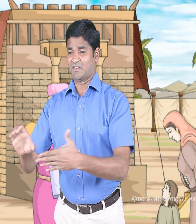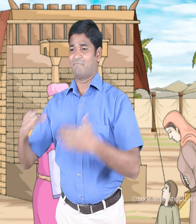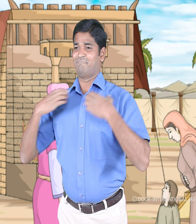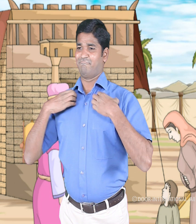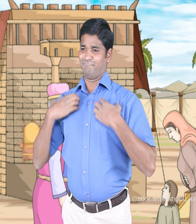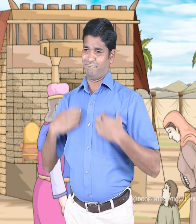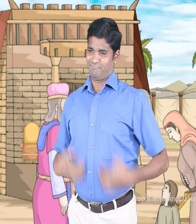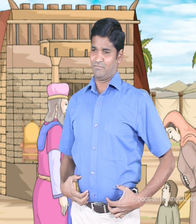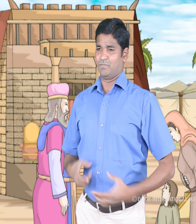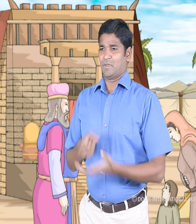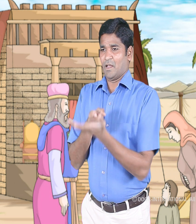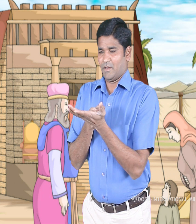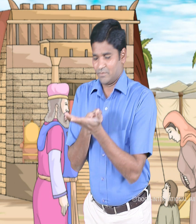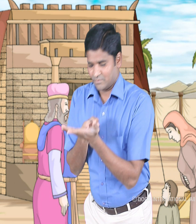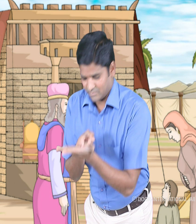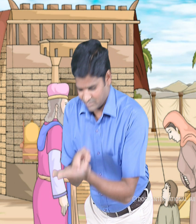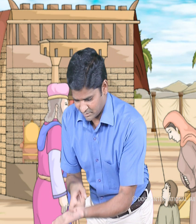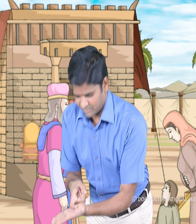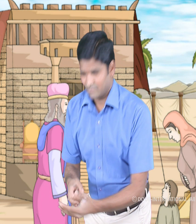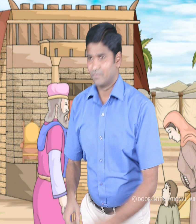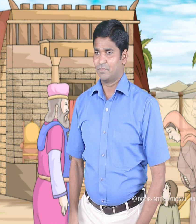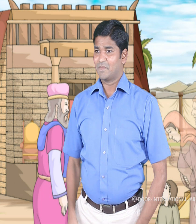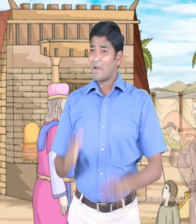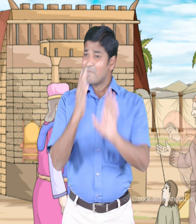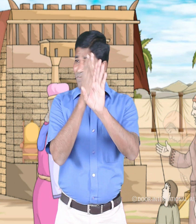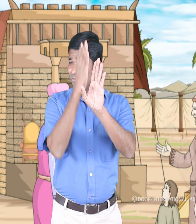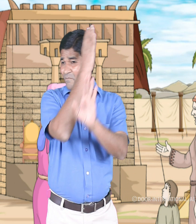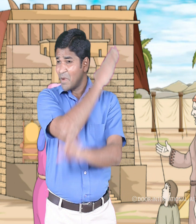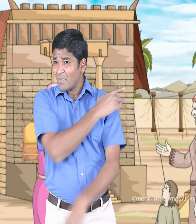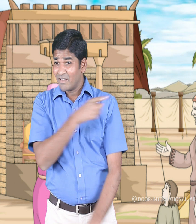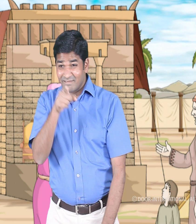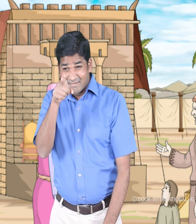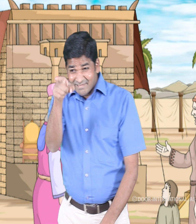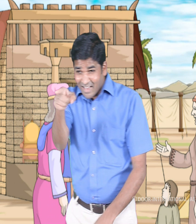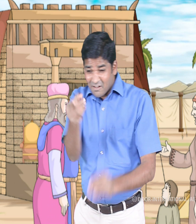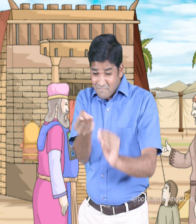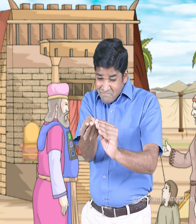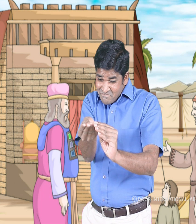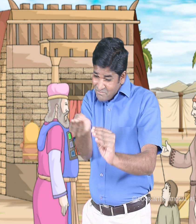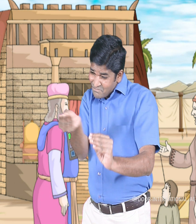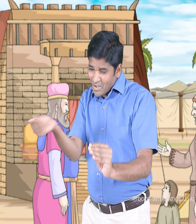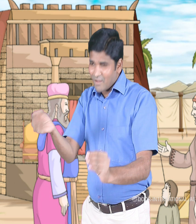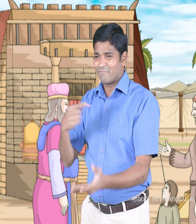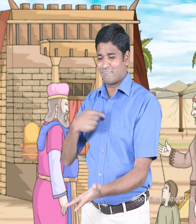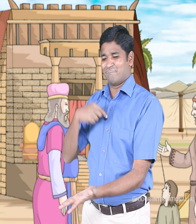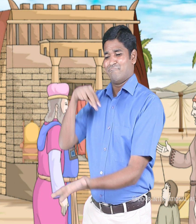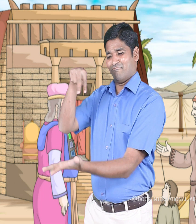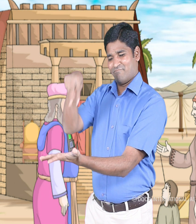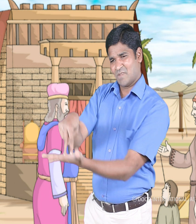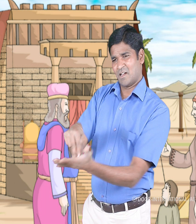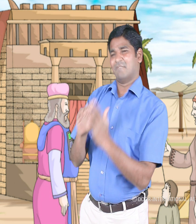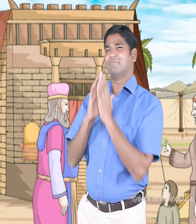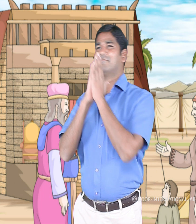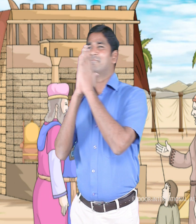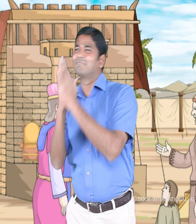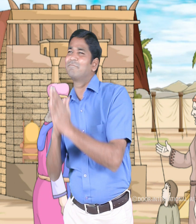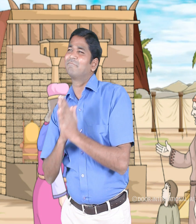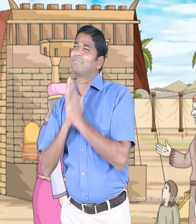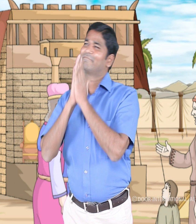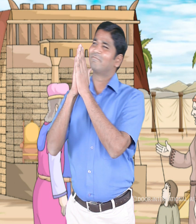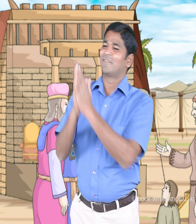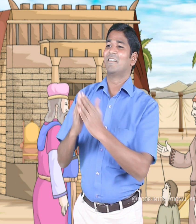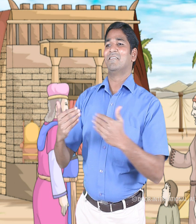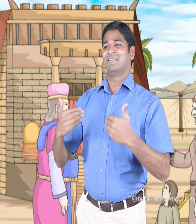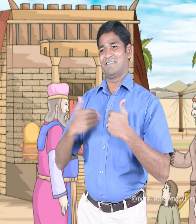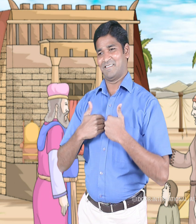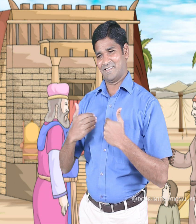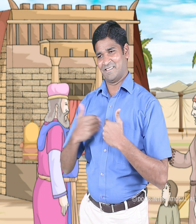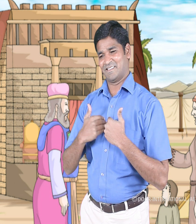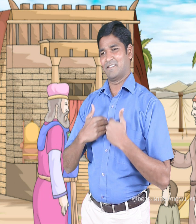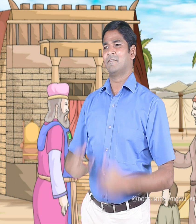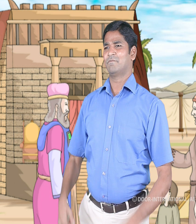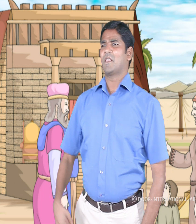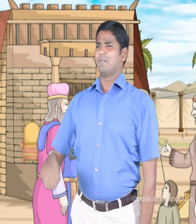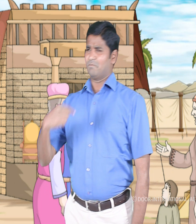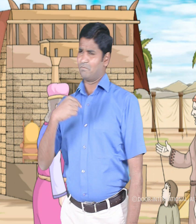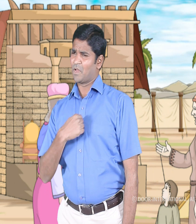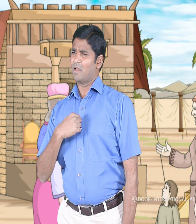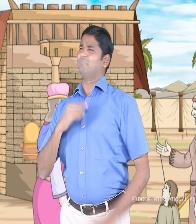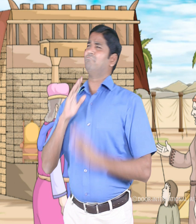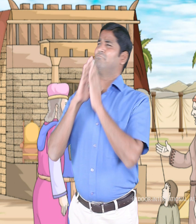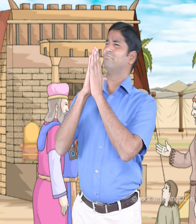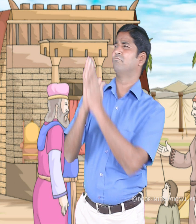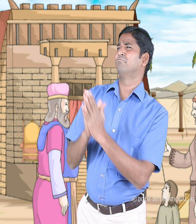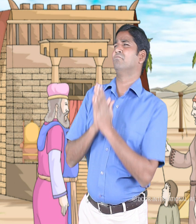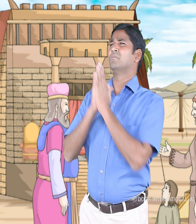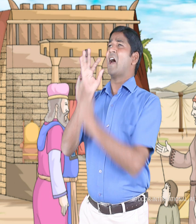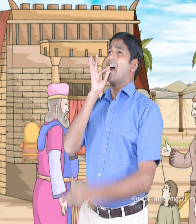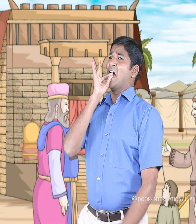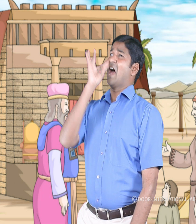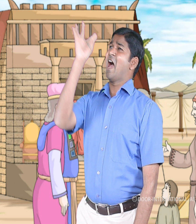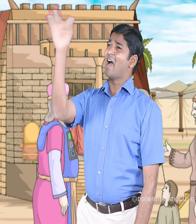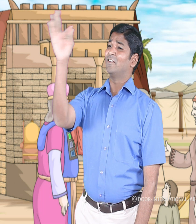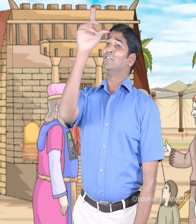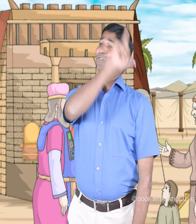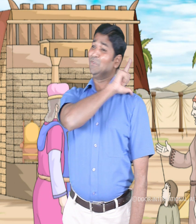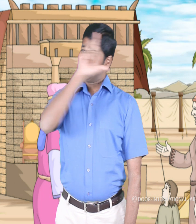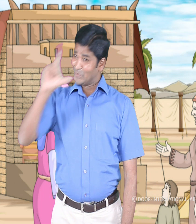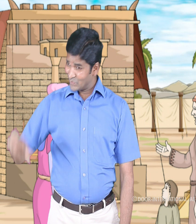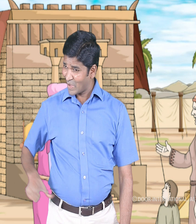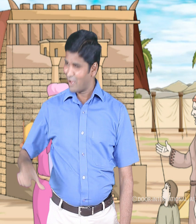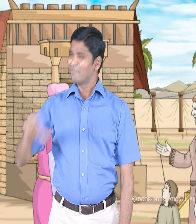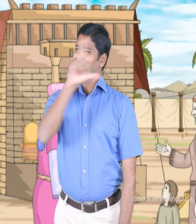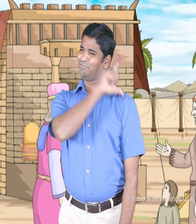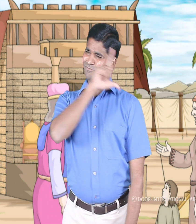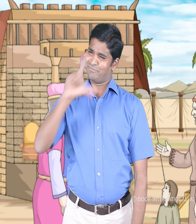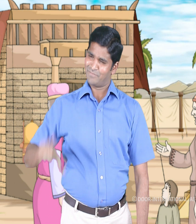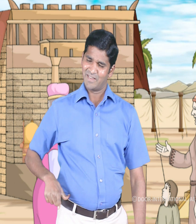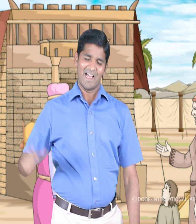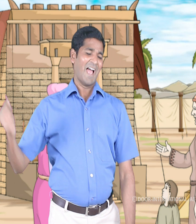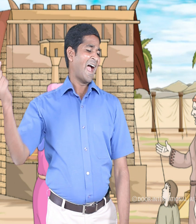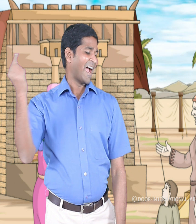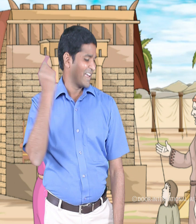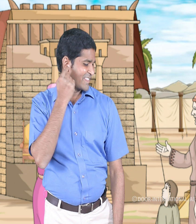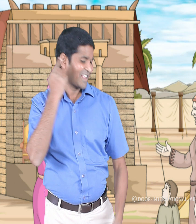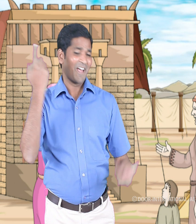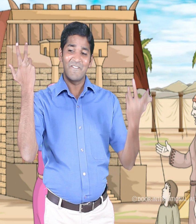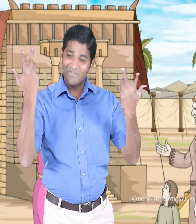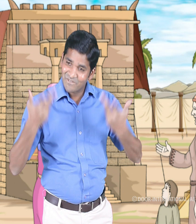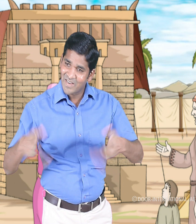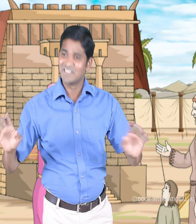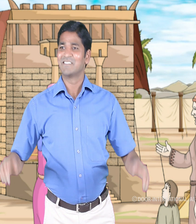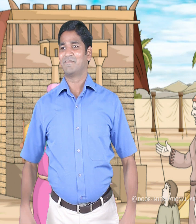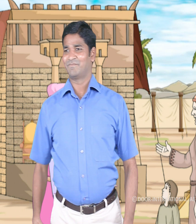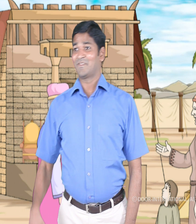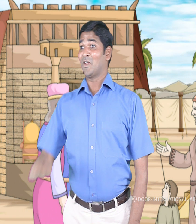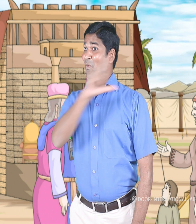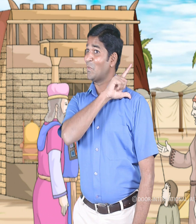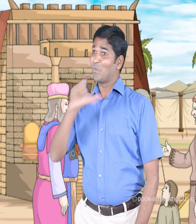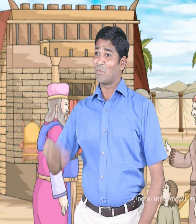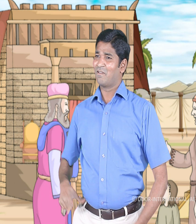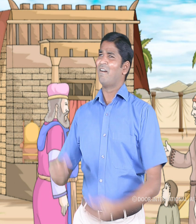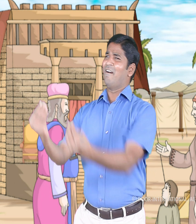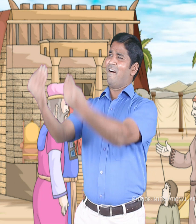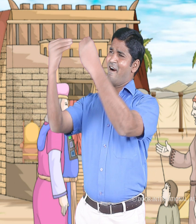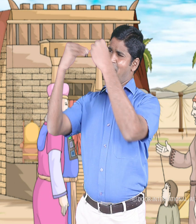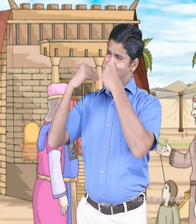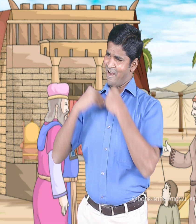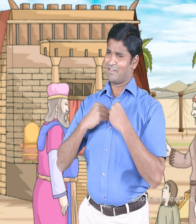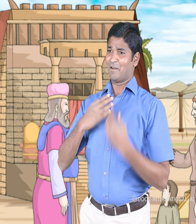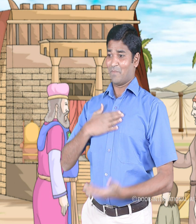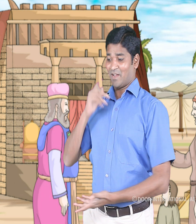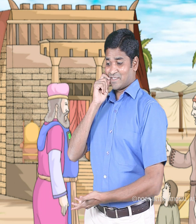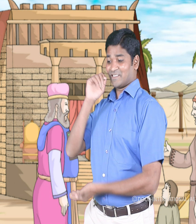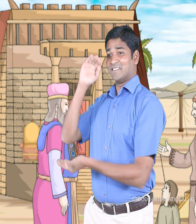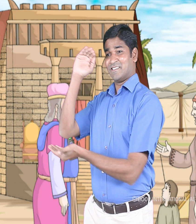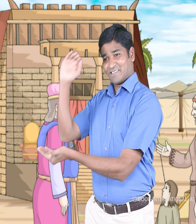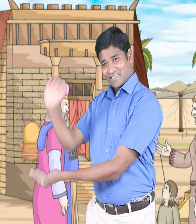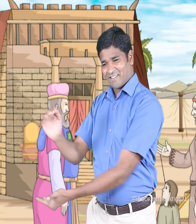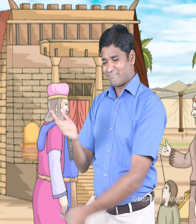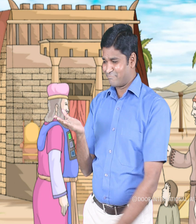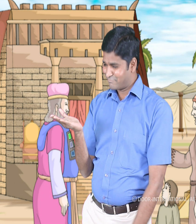I prayed for this boy, and since the LORD has granted me what I asked of Him, I now dedicate the boy to the LORD.